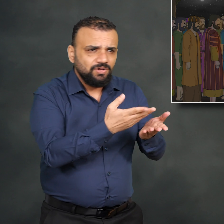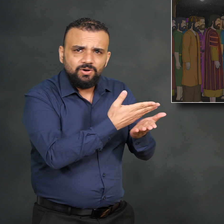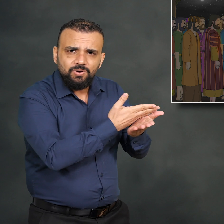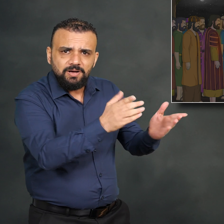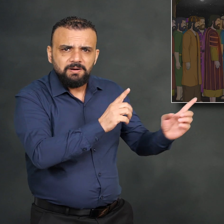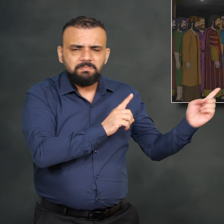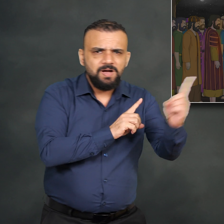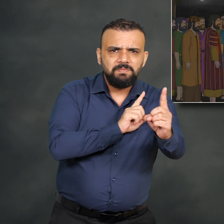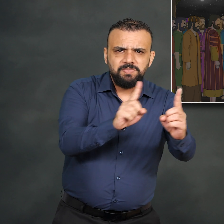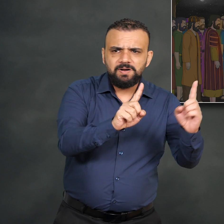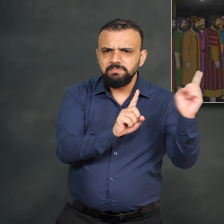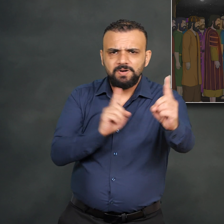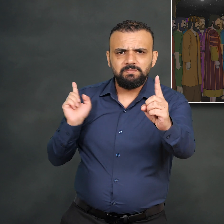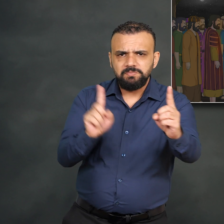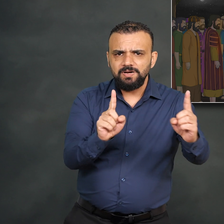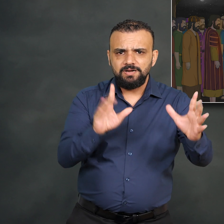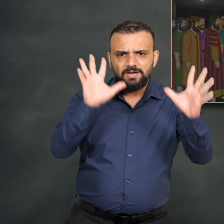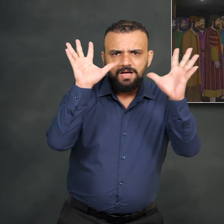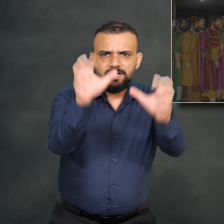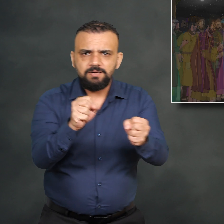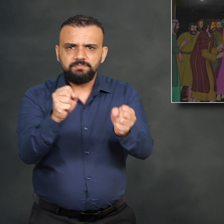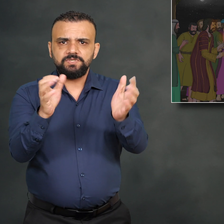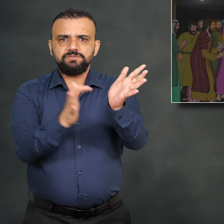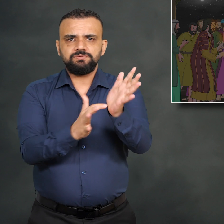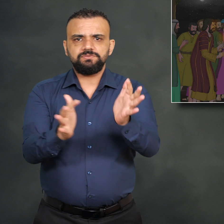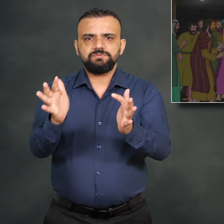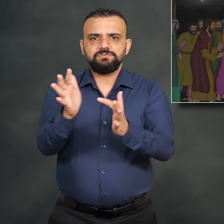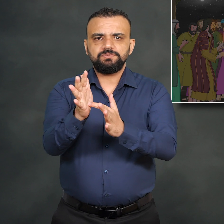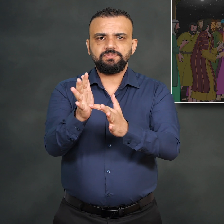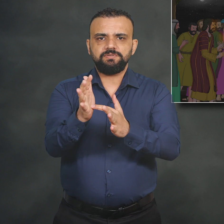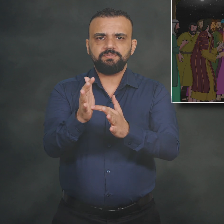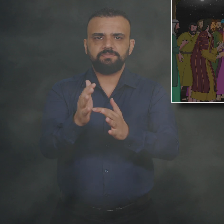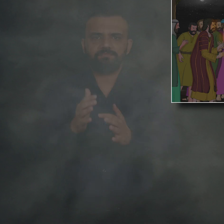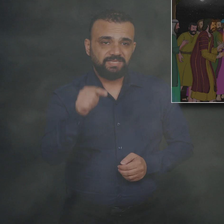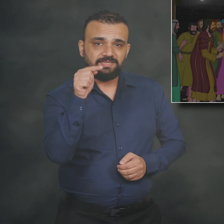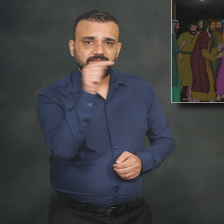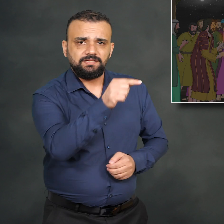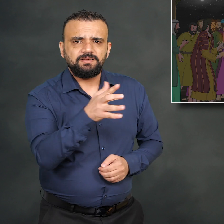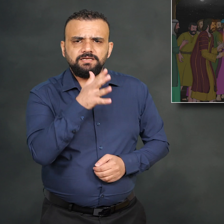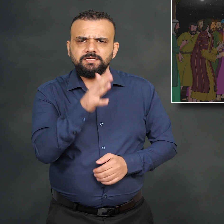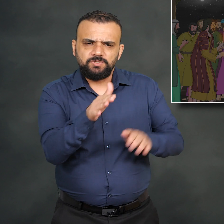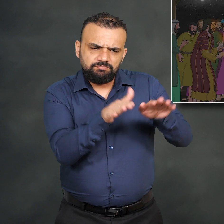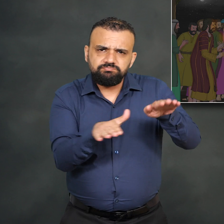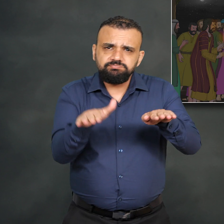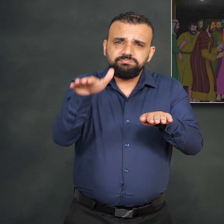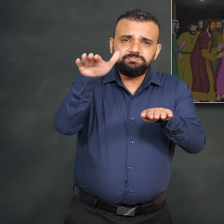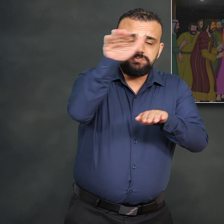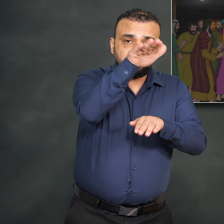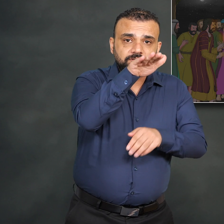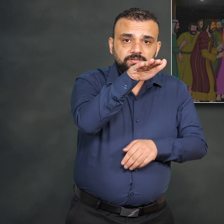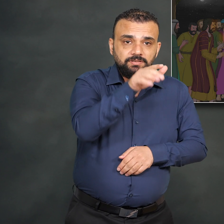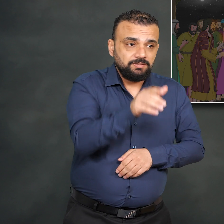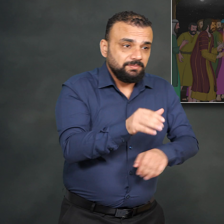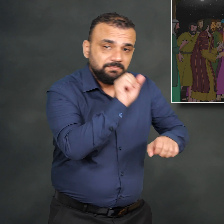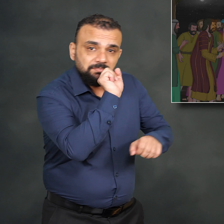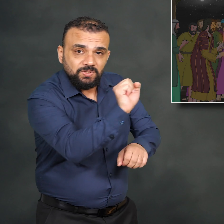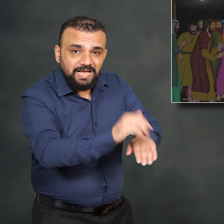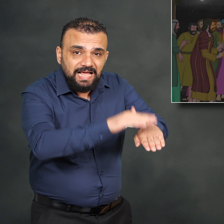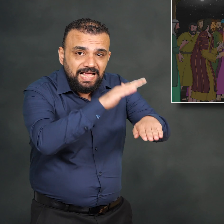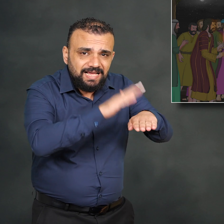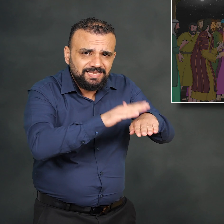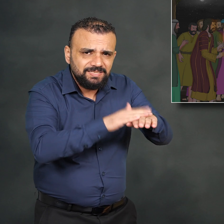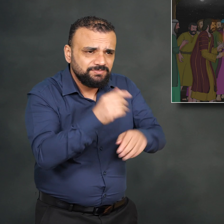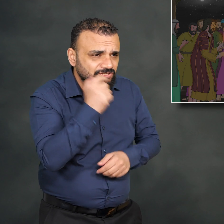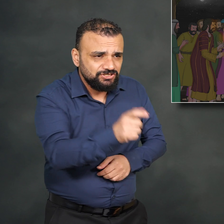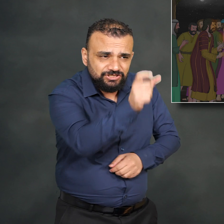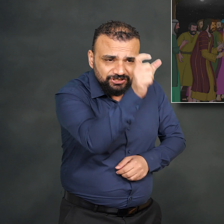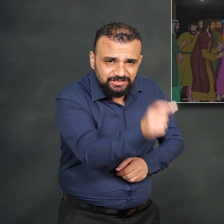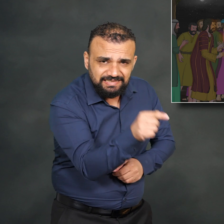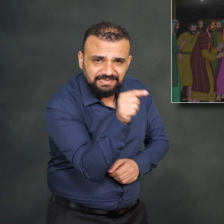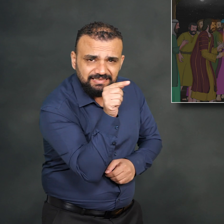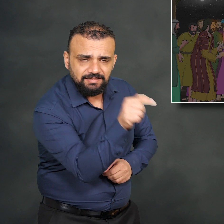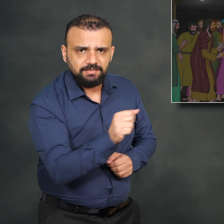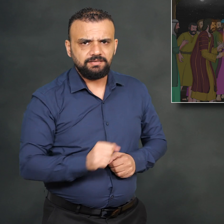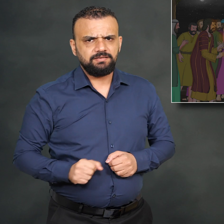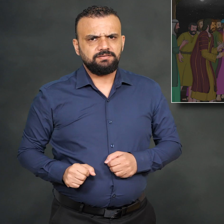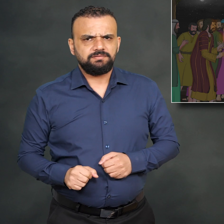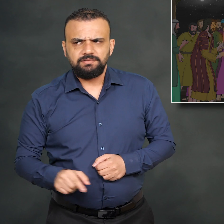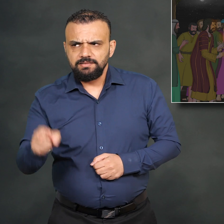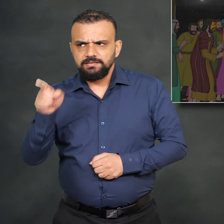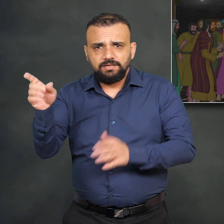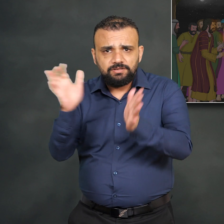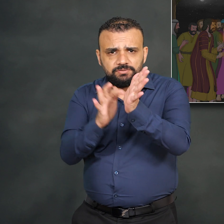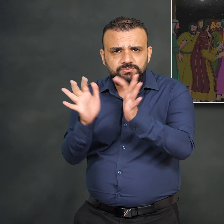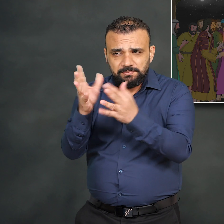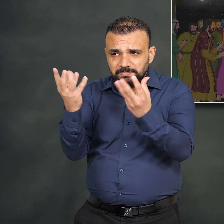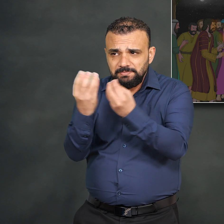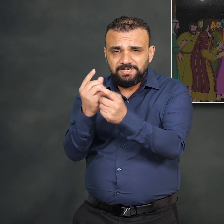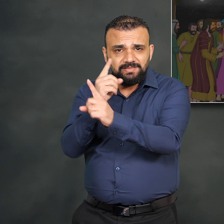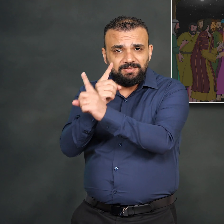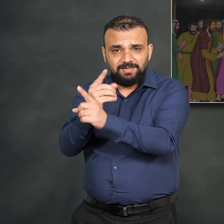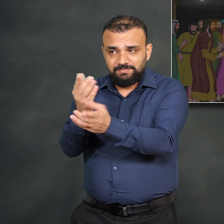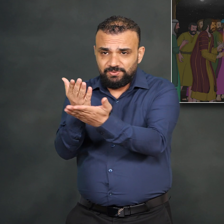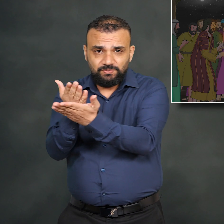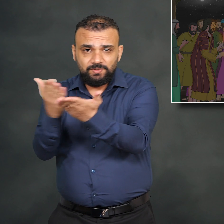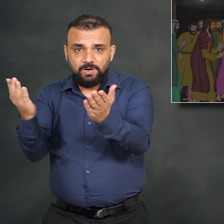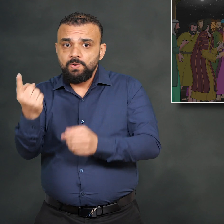Then the men stepped forward, seized Jesus, and arrested Him.